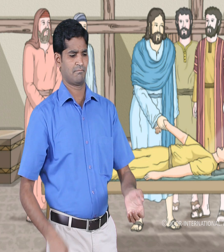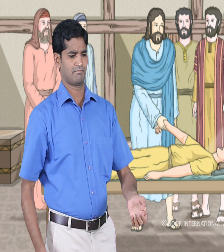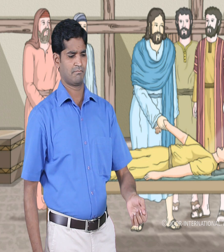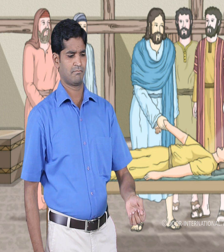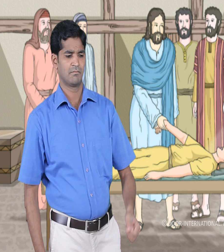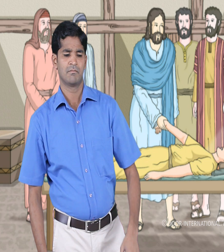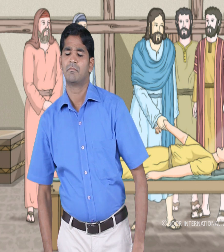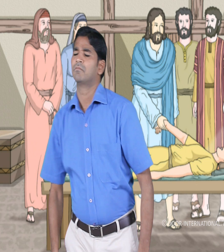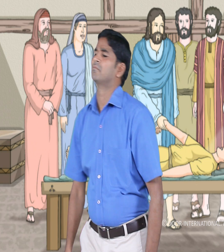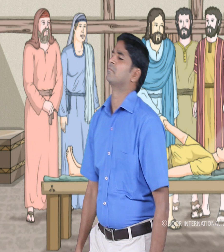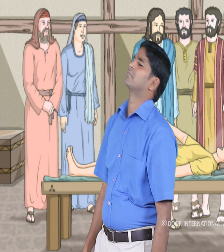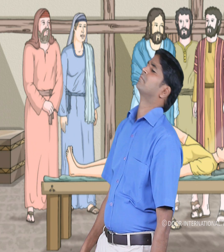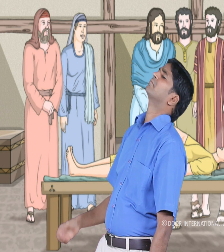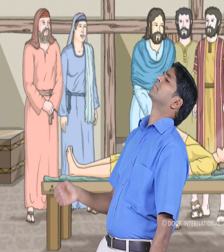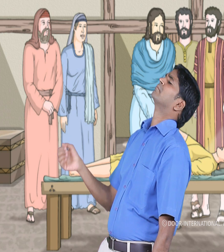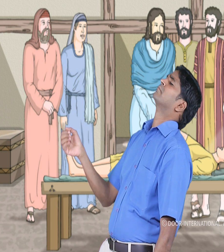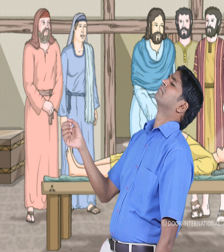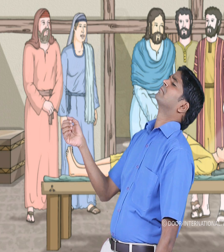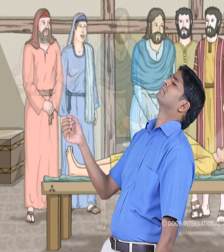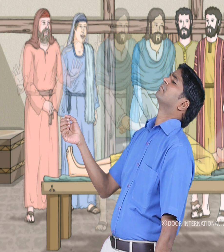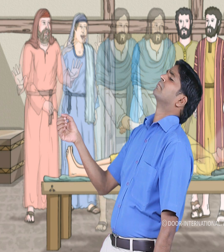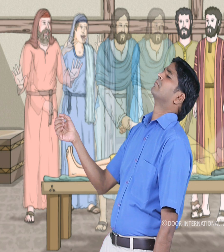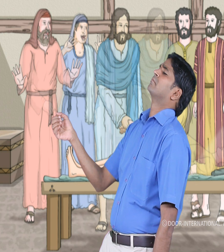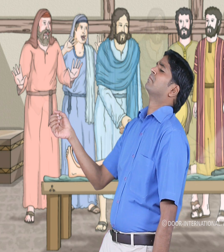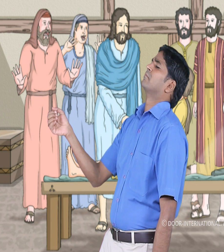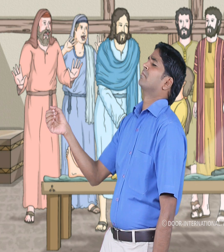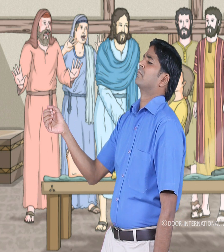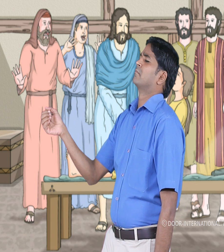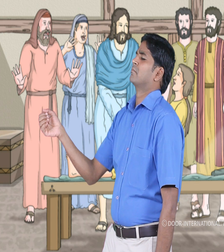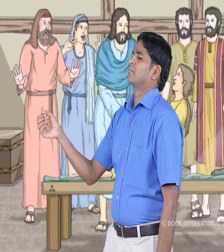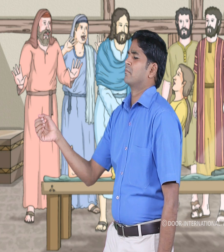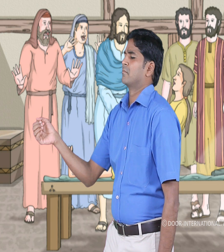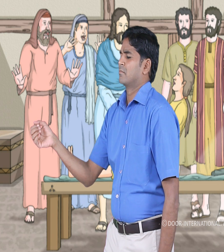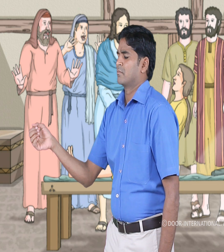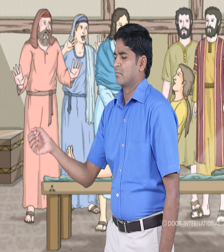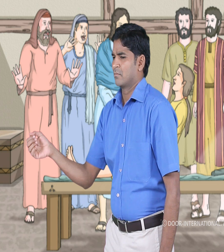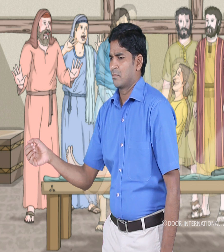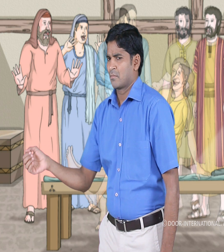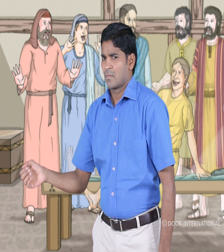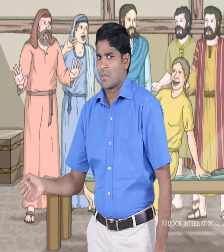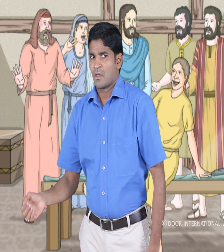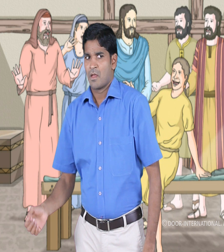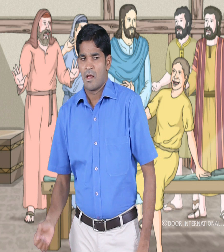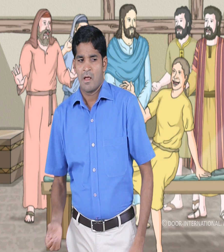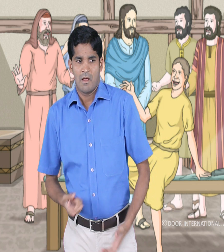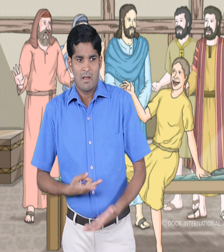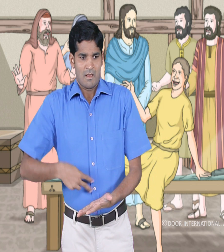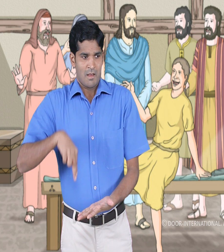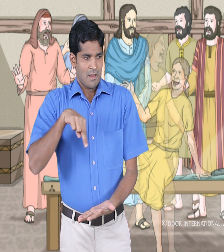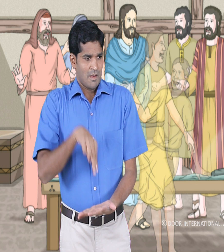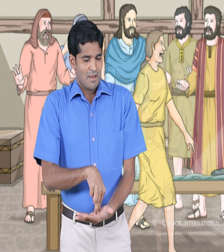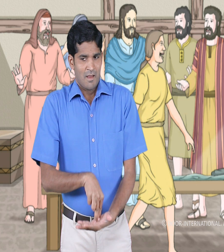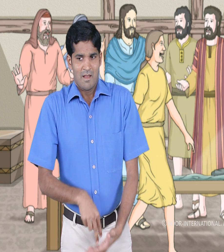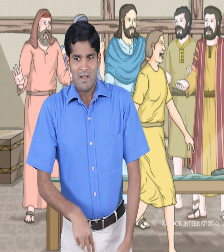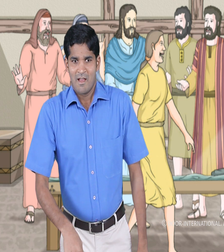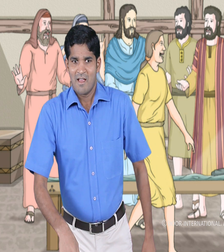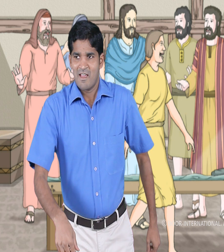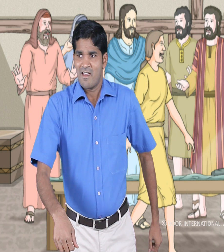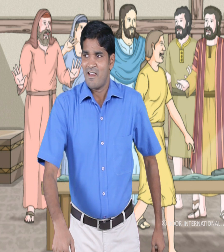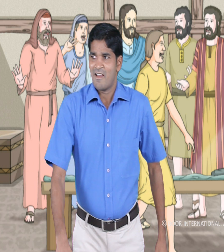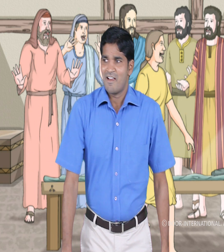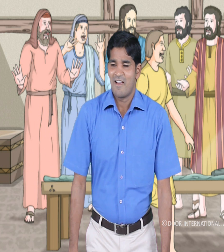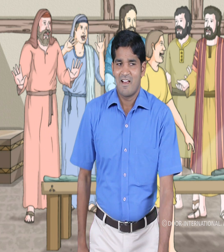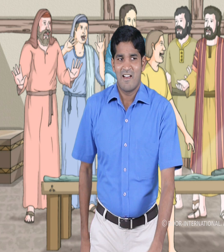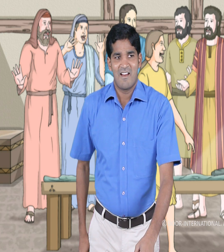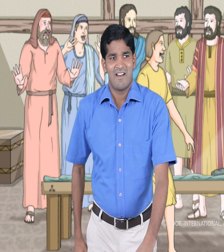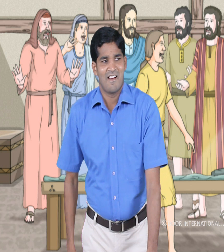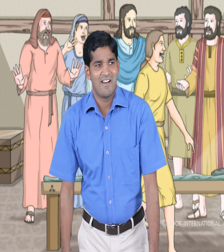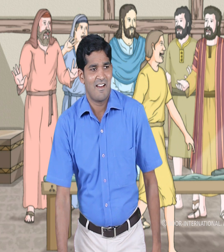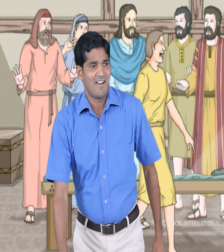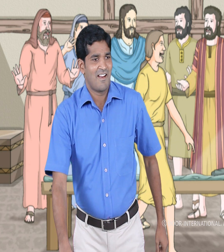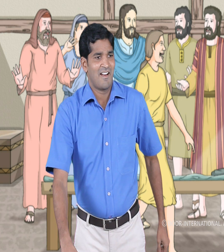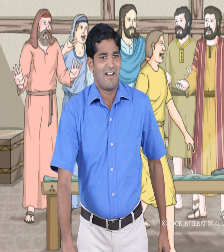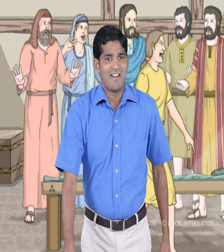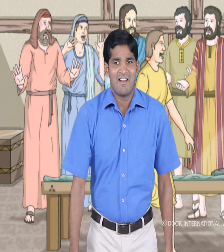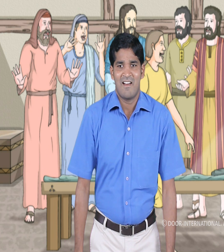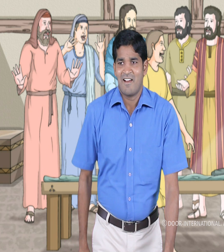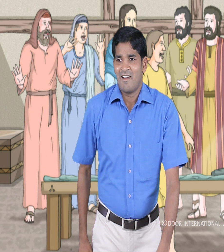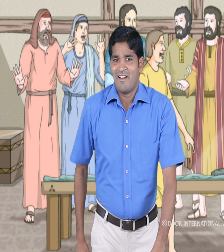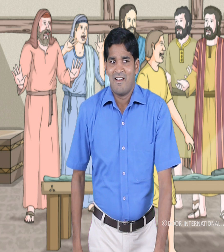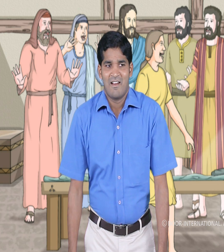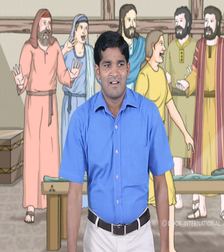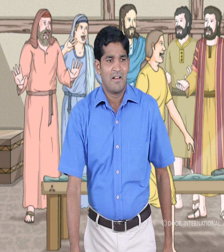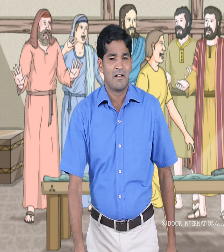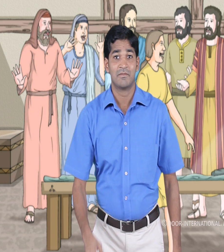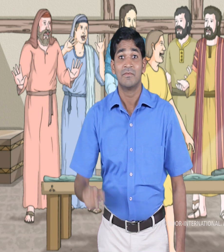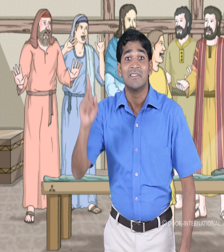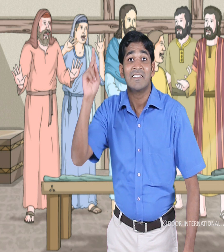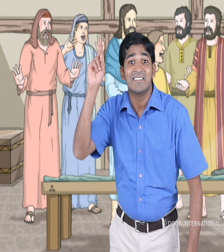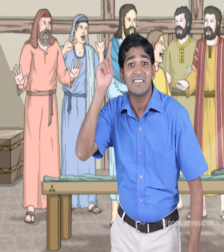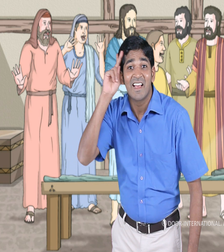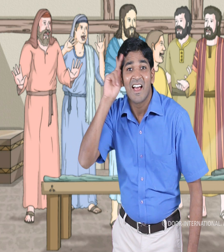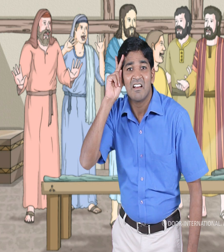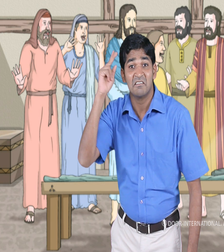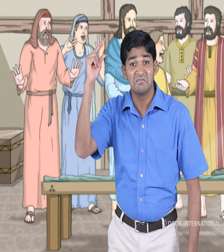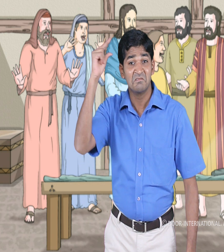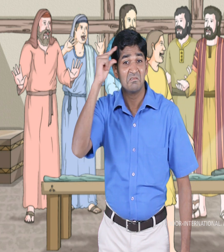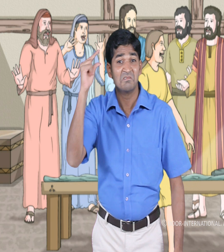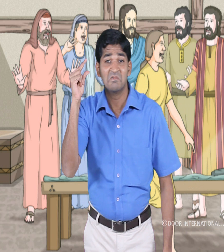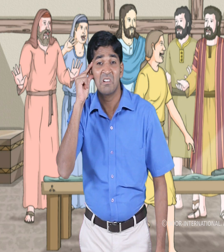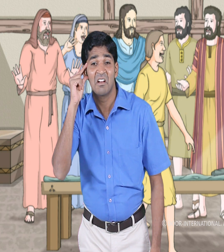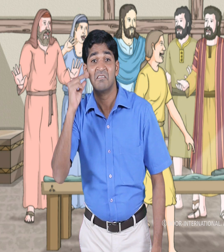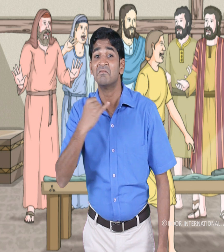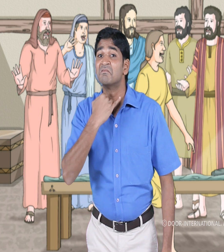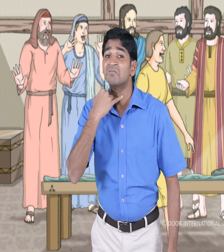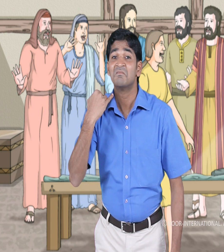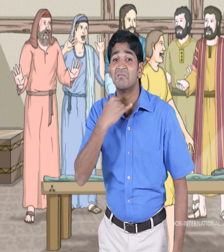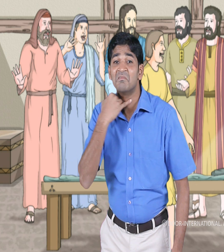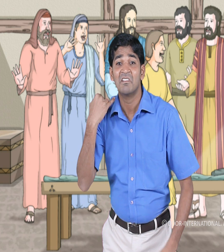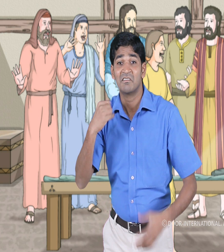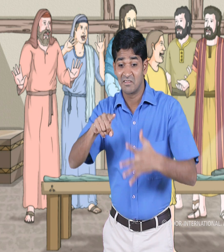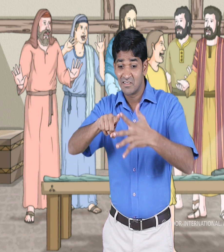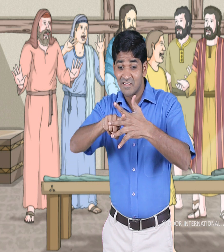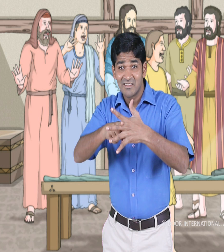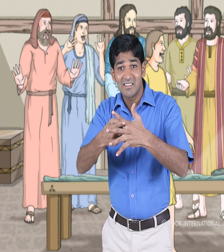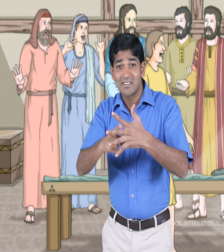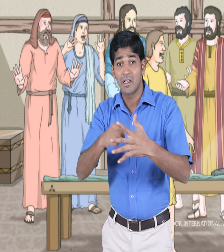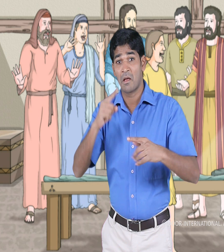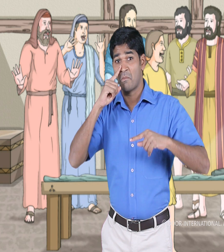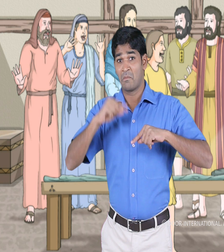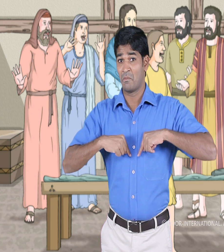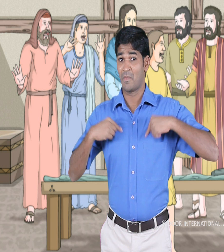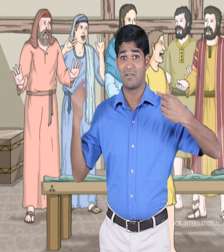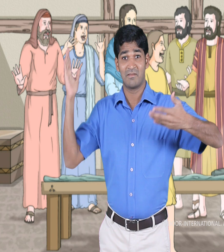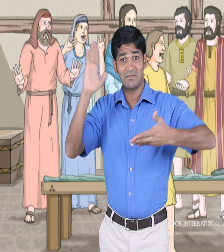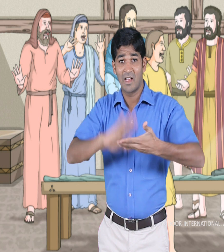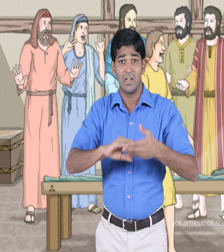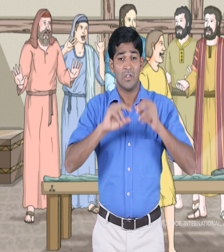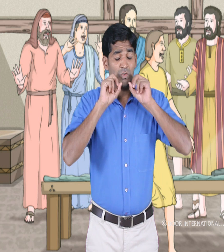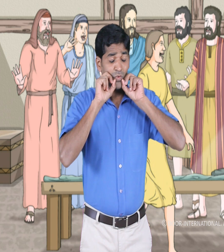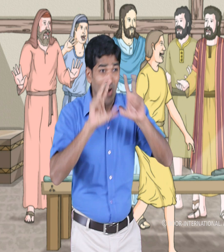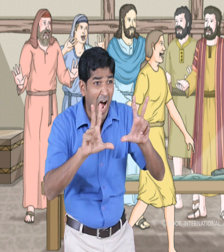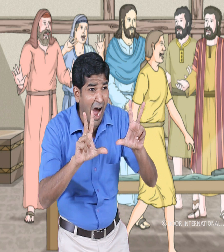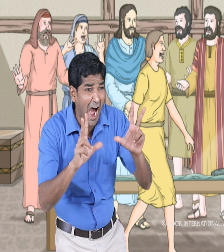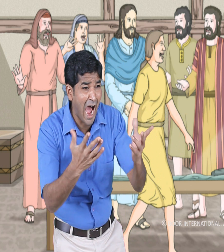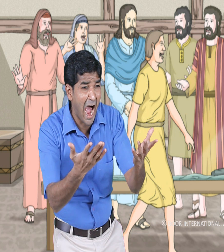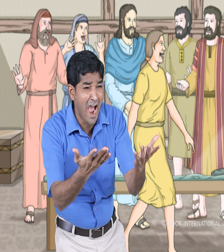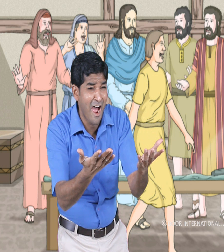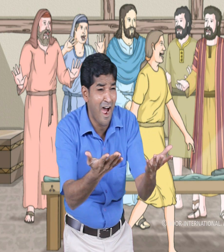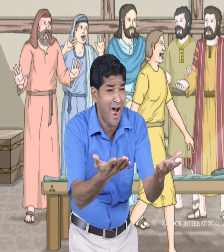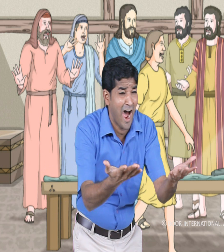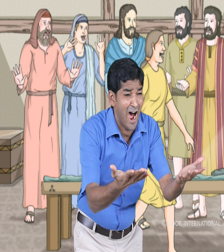Immediately the girl got up and began to walk around.